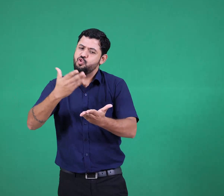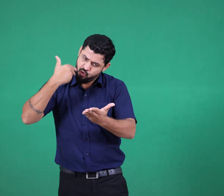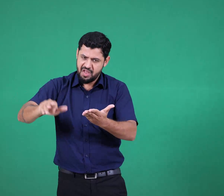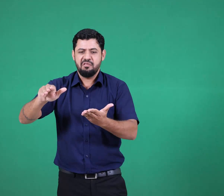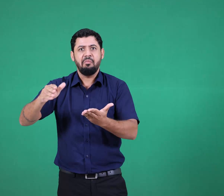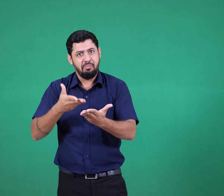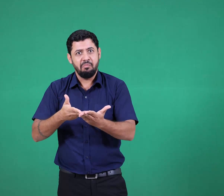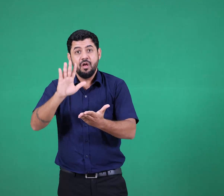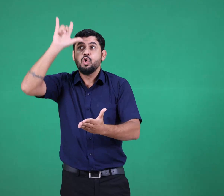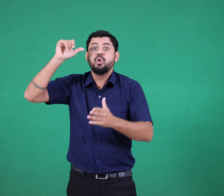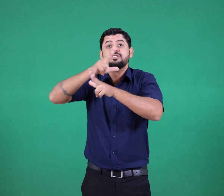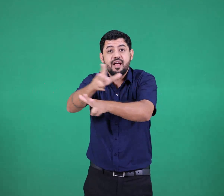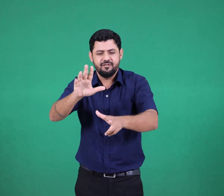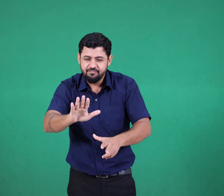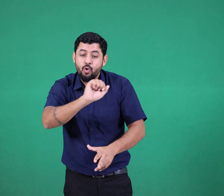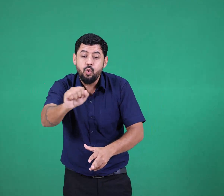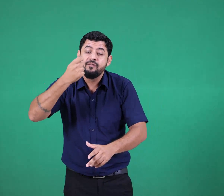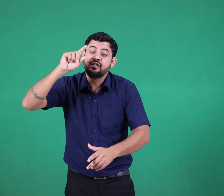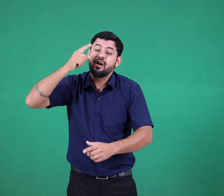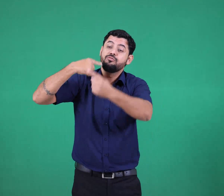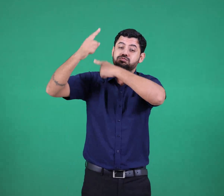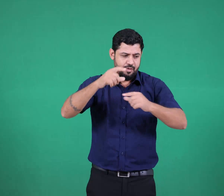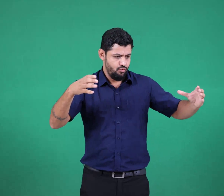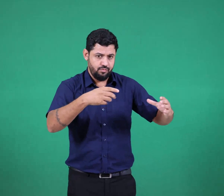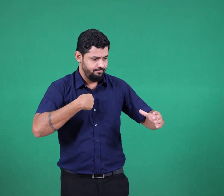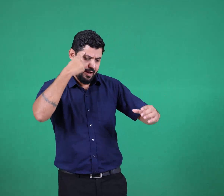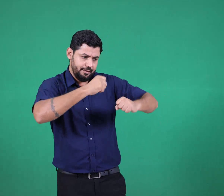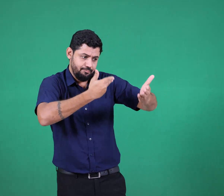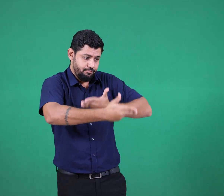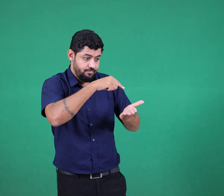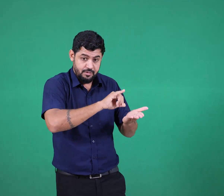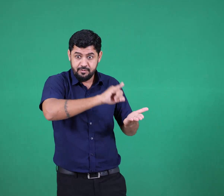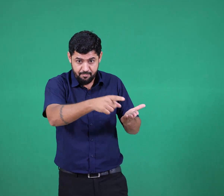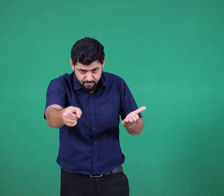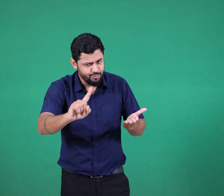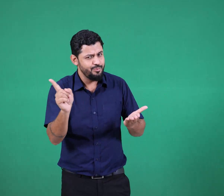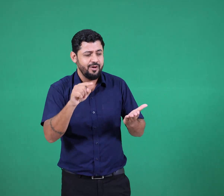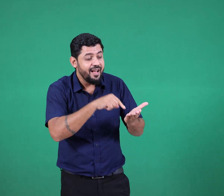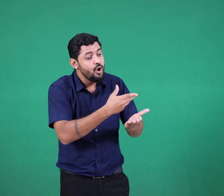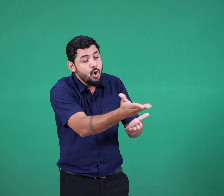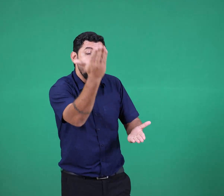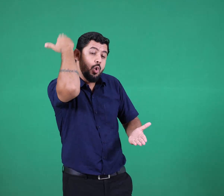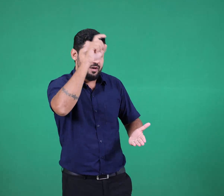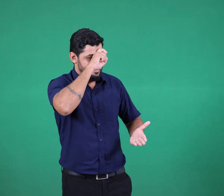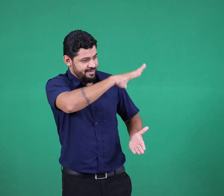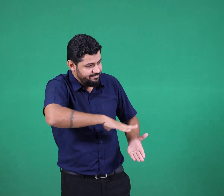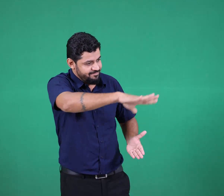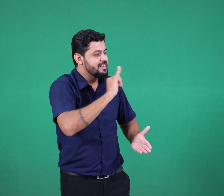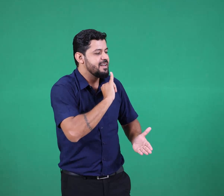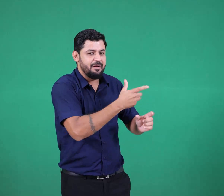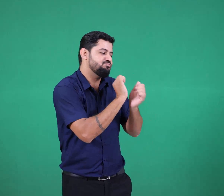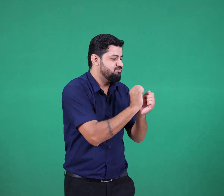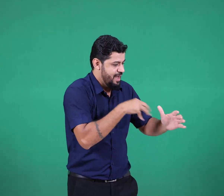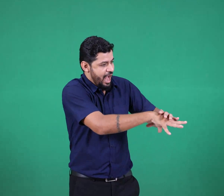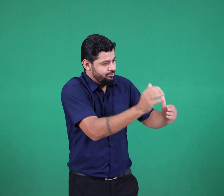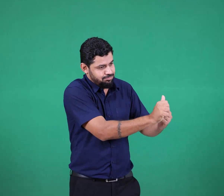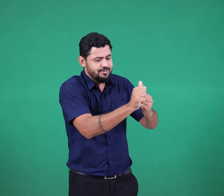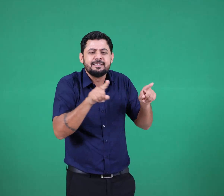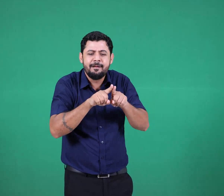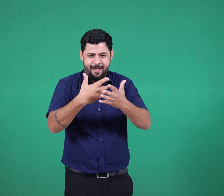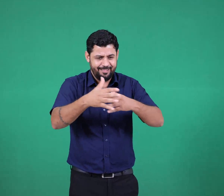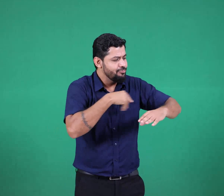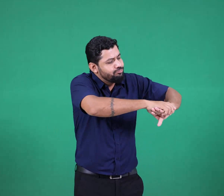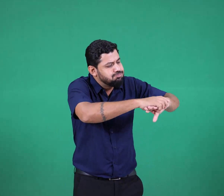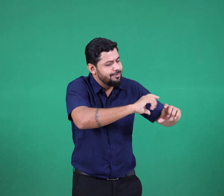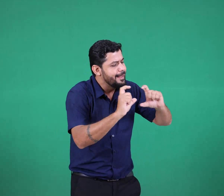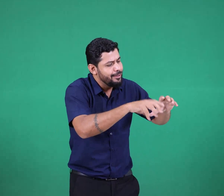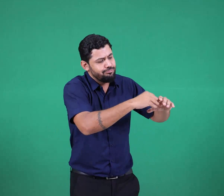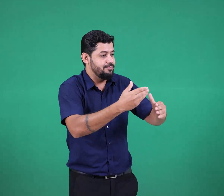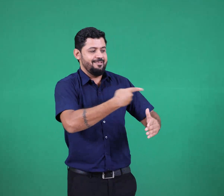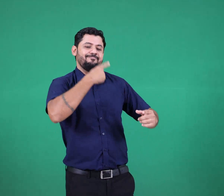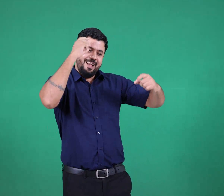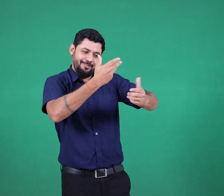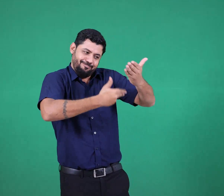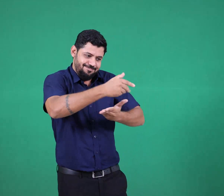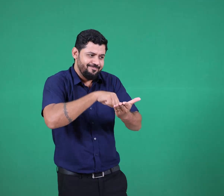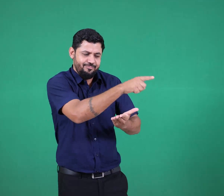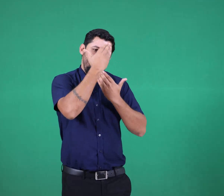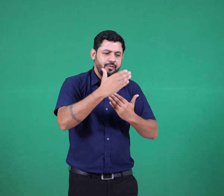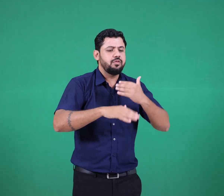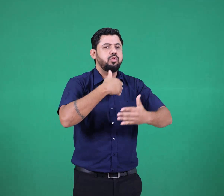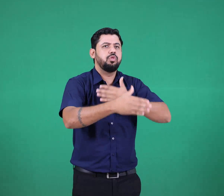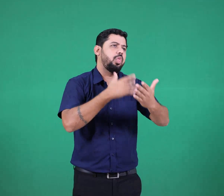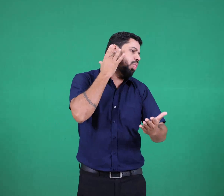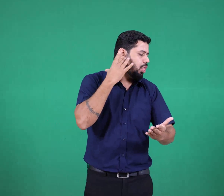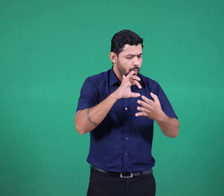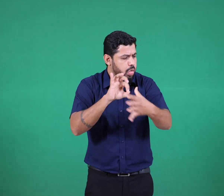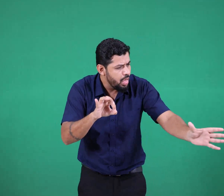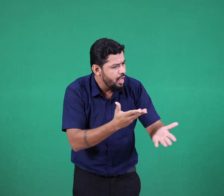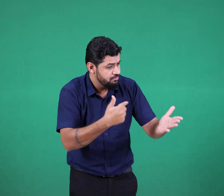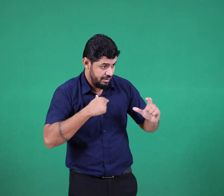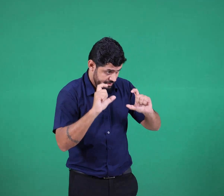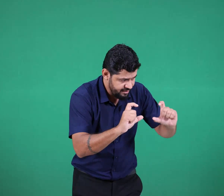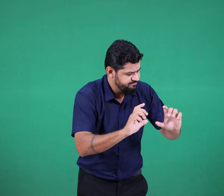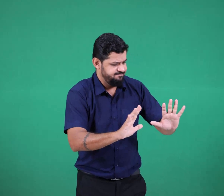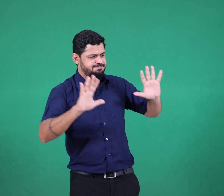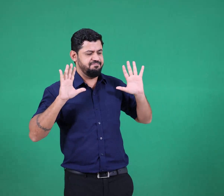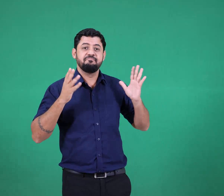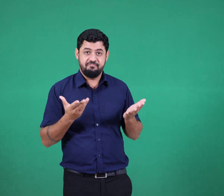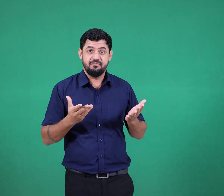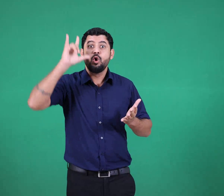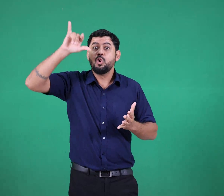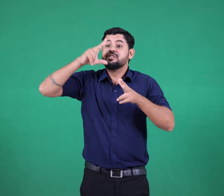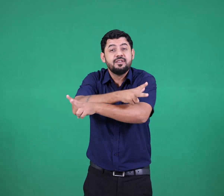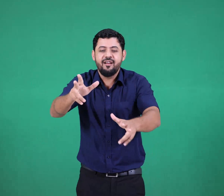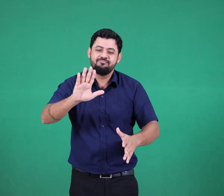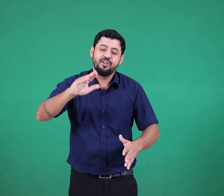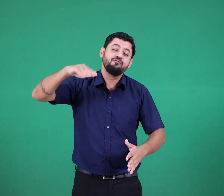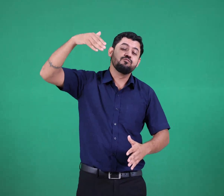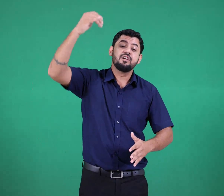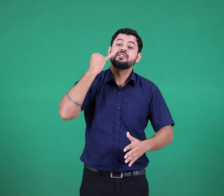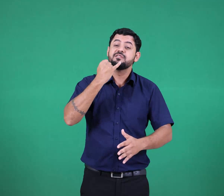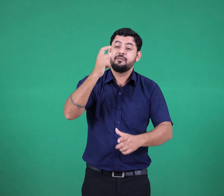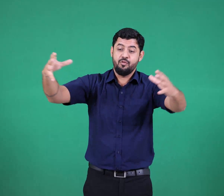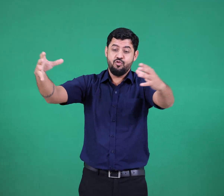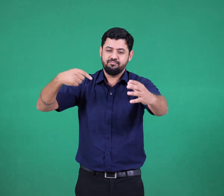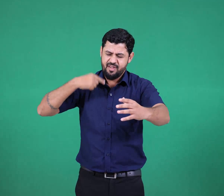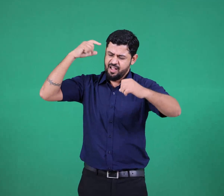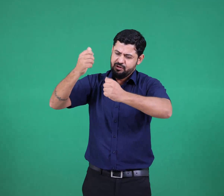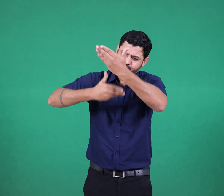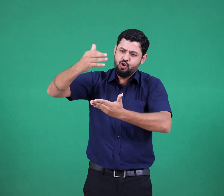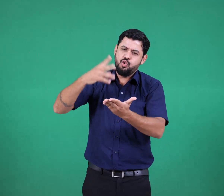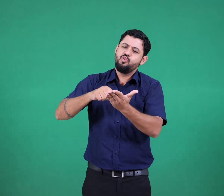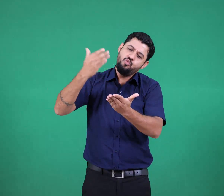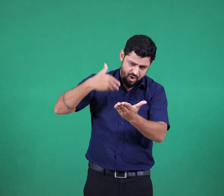It will not be like the covenant I made with their fathers when I took them by the hand to lead them out of the land of Egypt, because they did not abide by My covenant, and I disregarded them, declares the Lord.